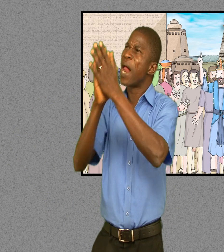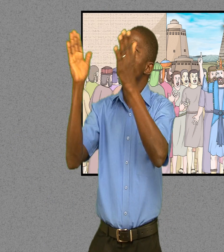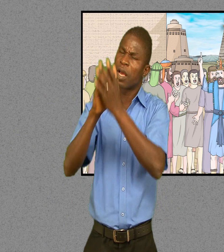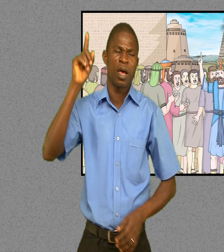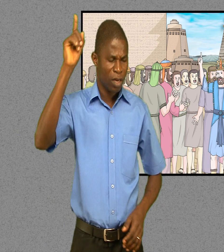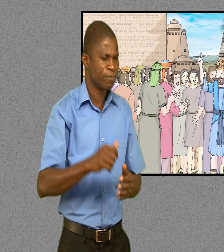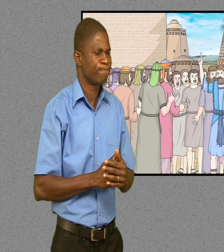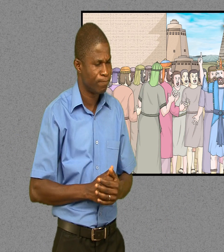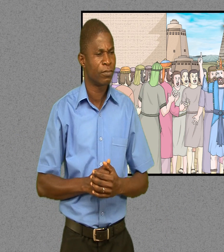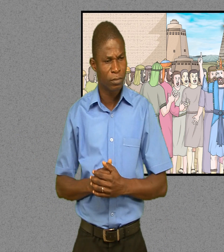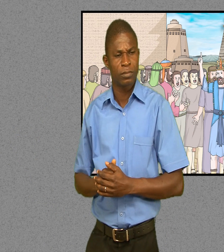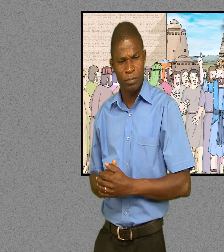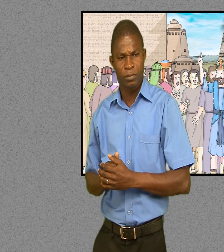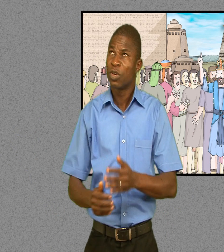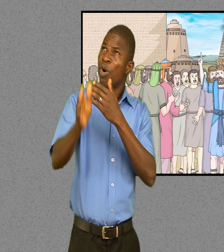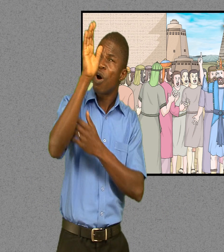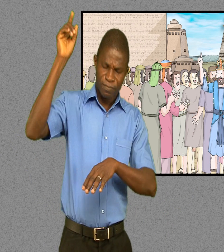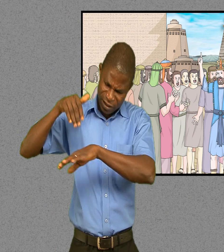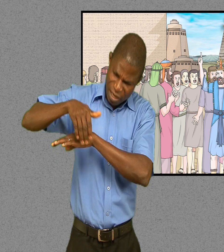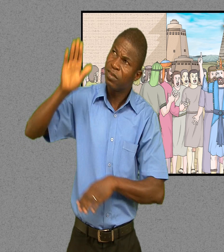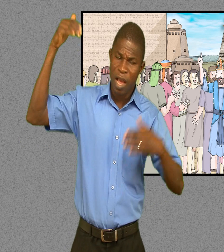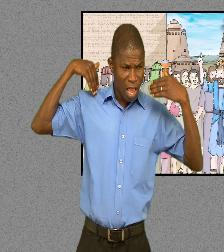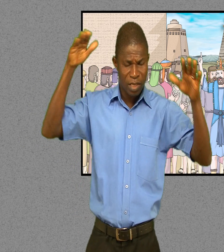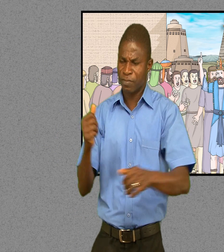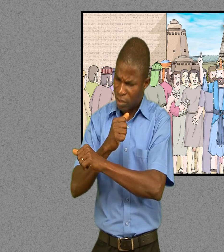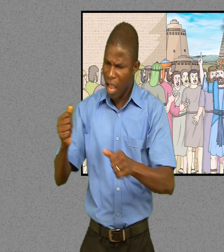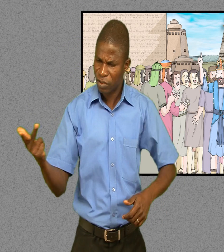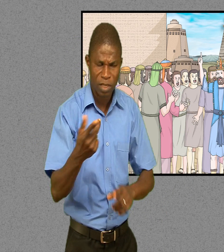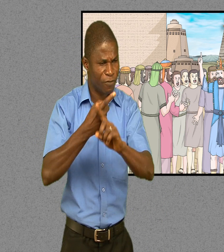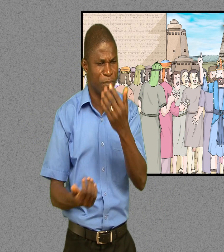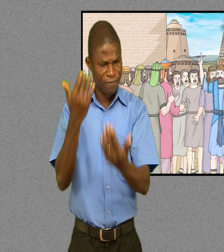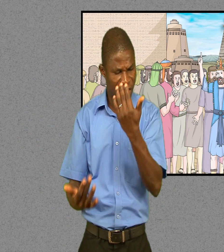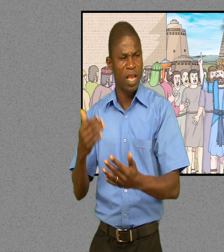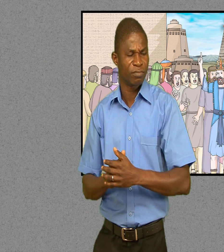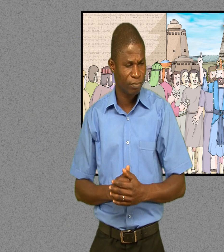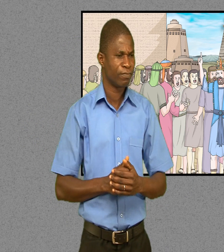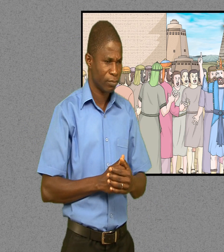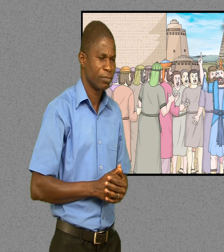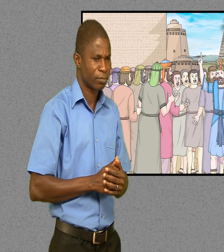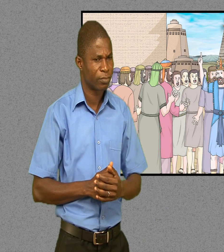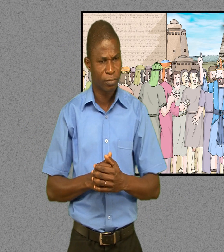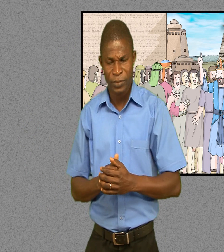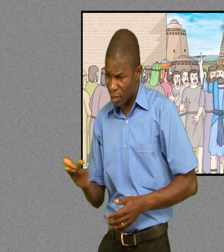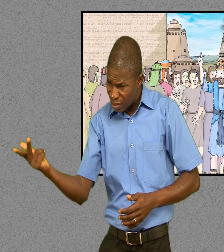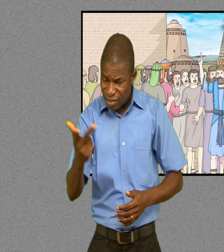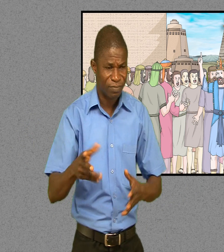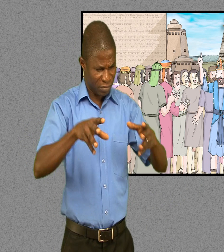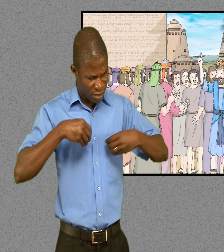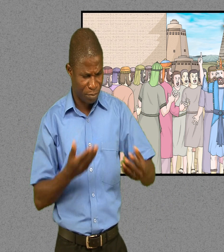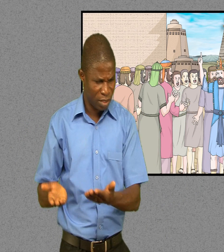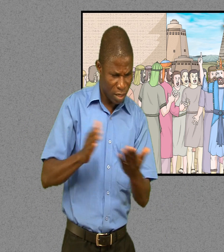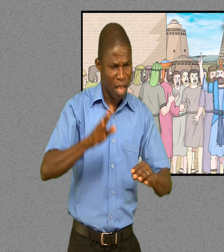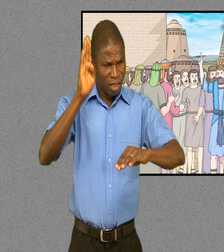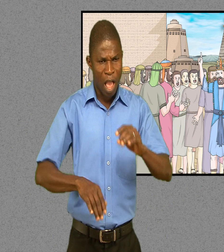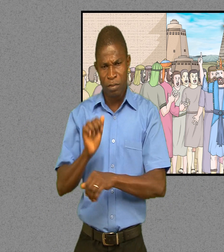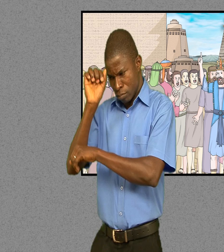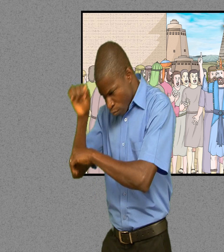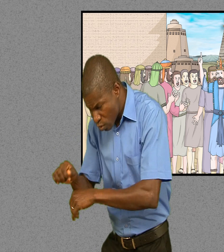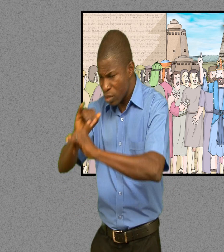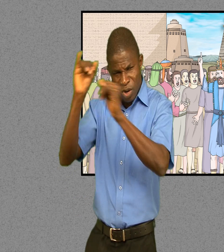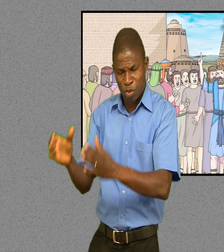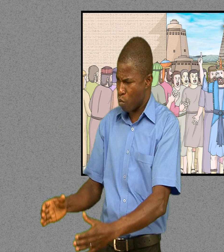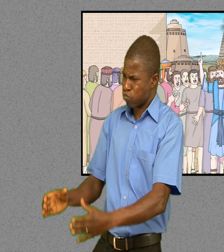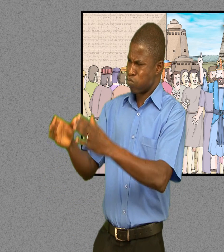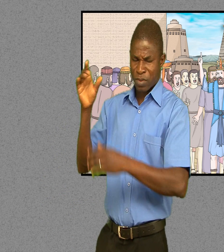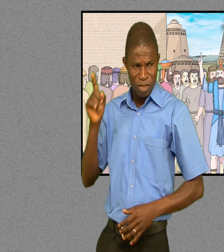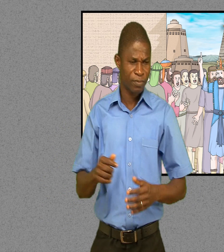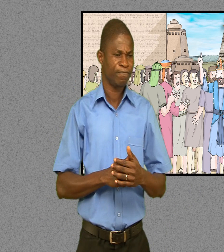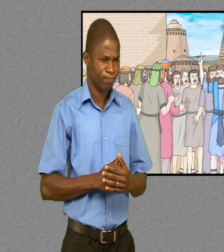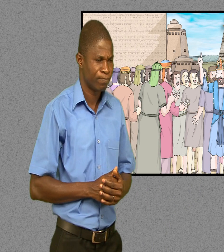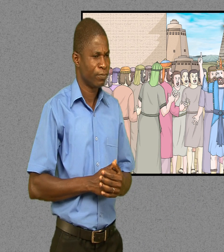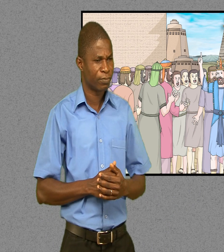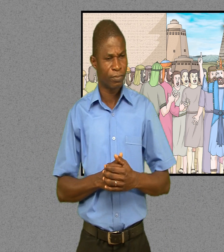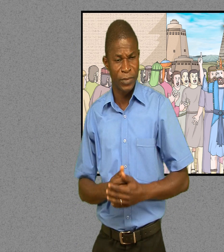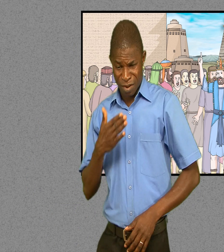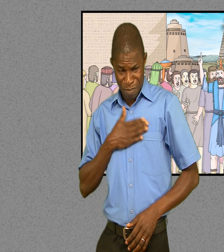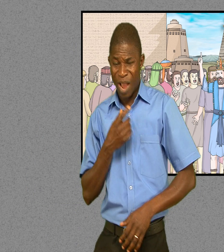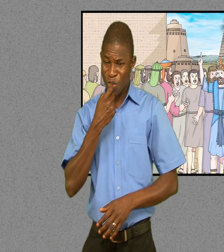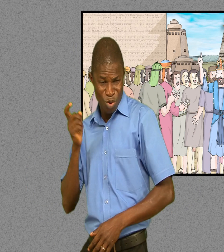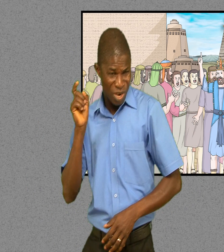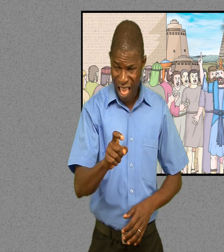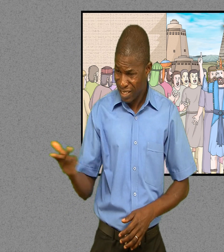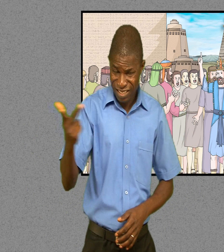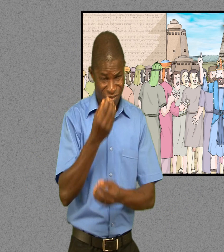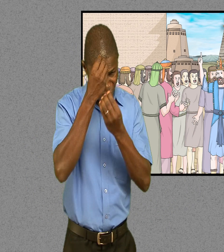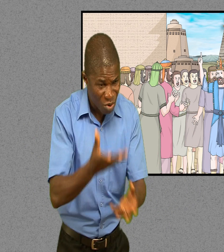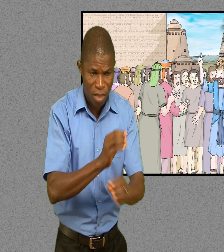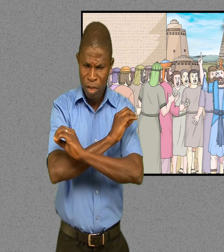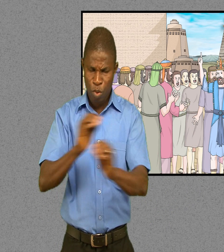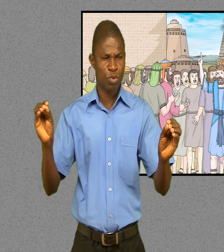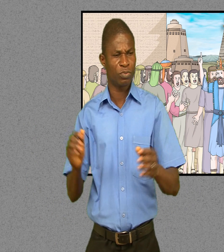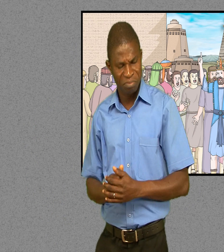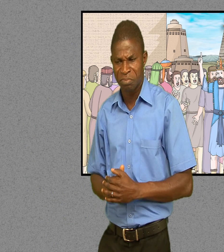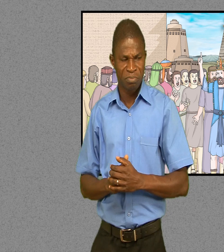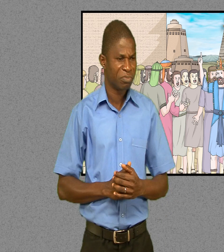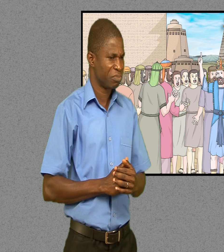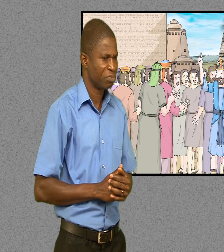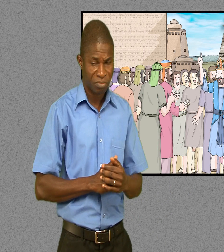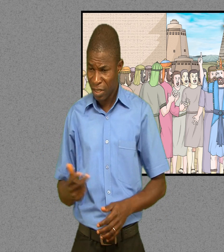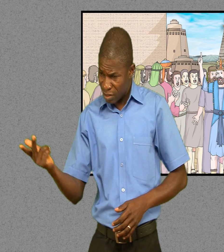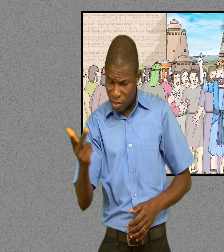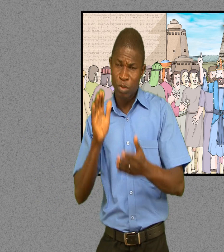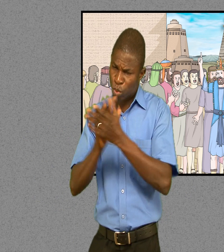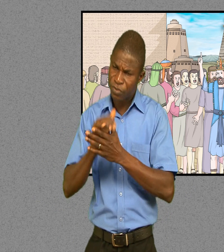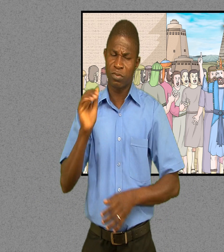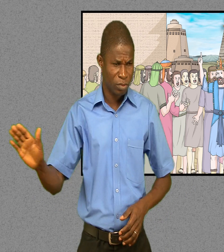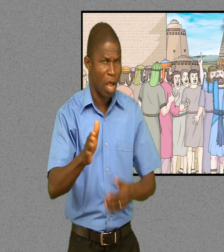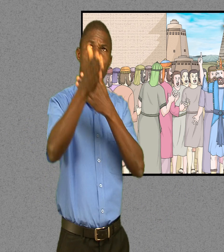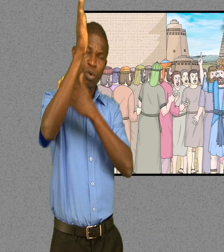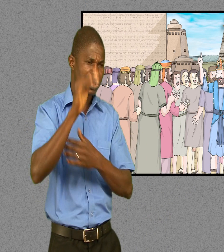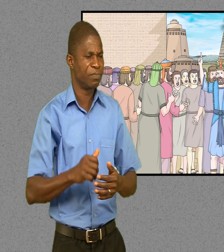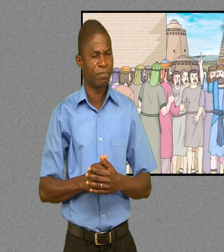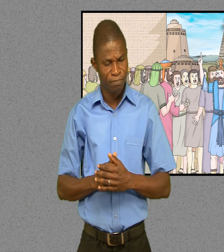Nebuchadnezzar declared, “Blessed be the God of Shadrach, Meshach, and Abednego, who has sent His angel and delivered His servants who trusted in Him.